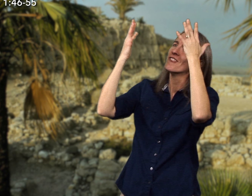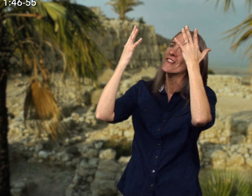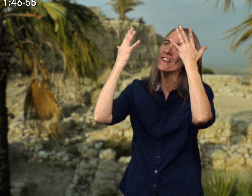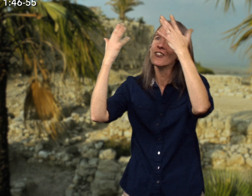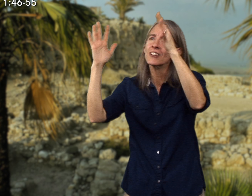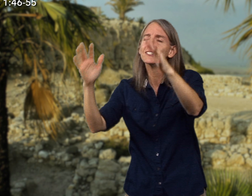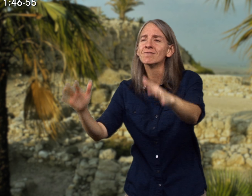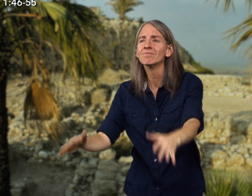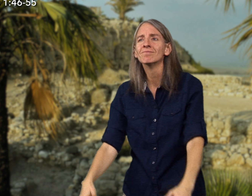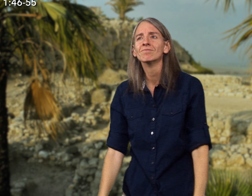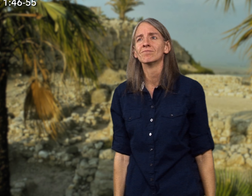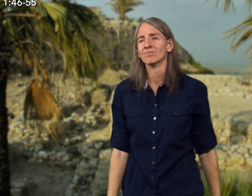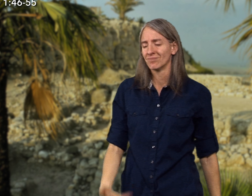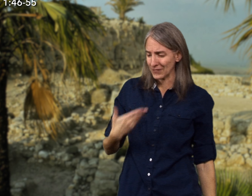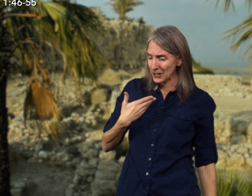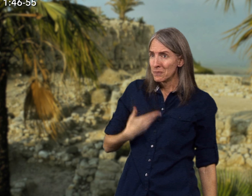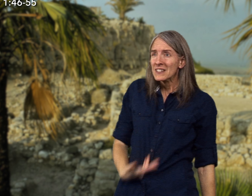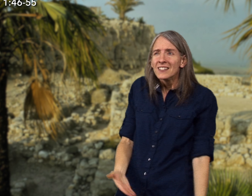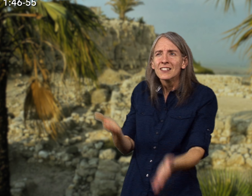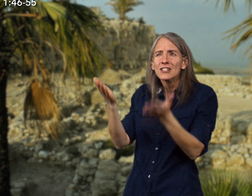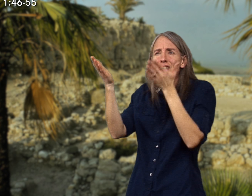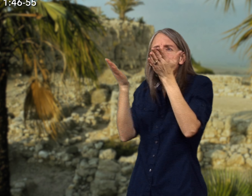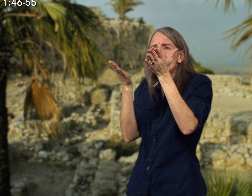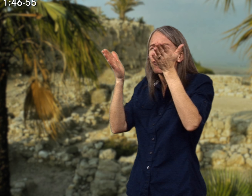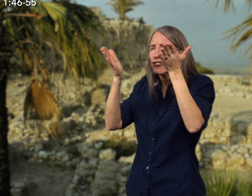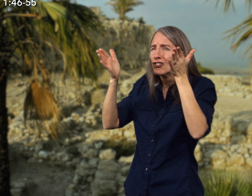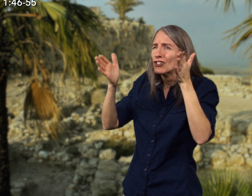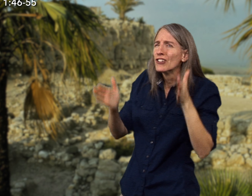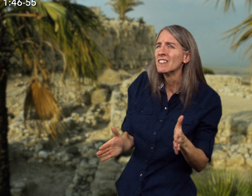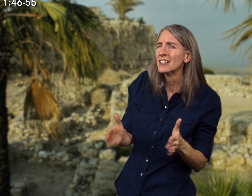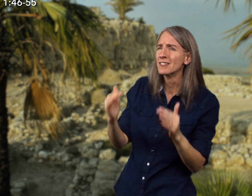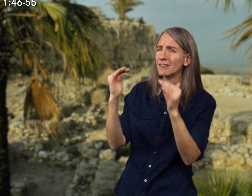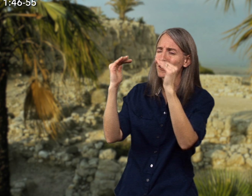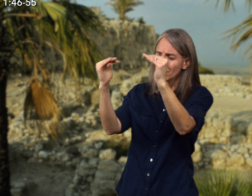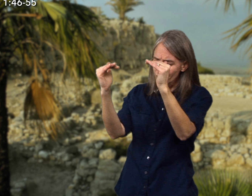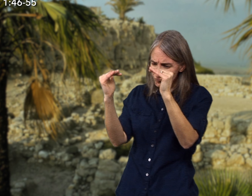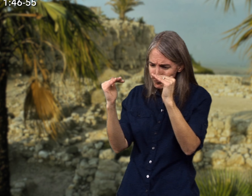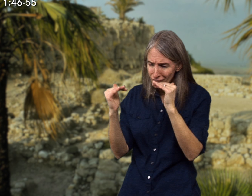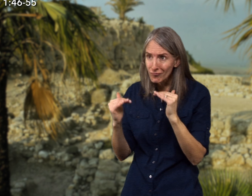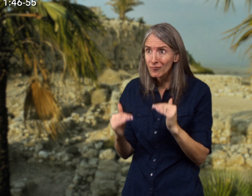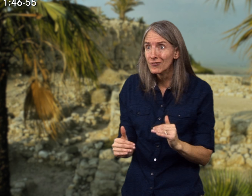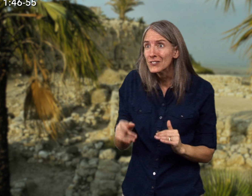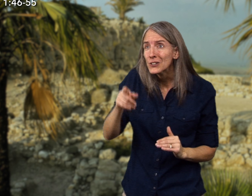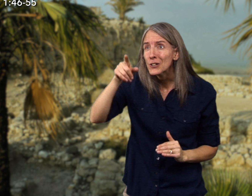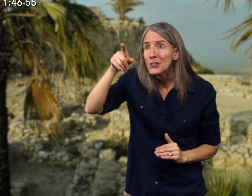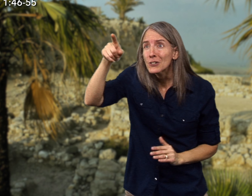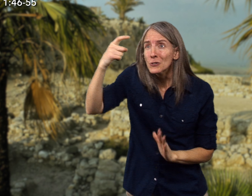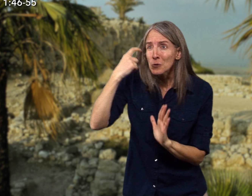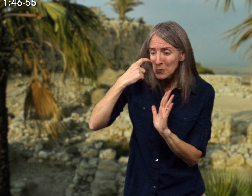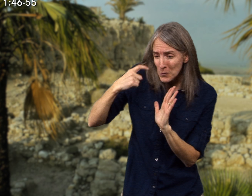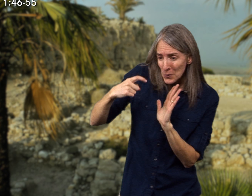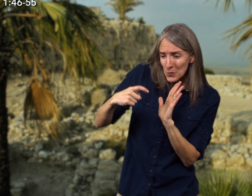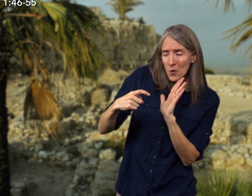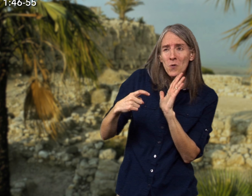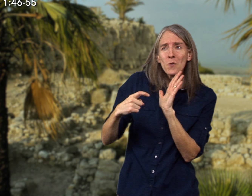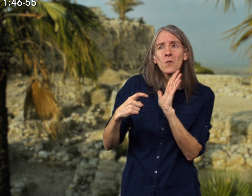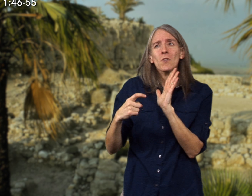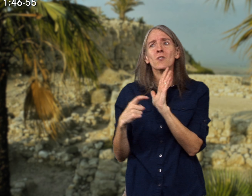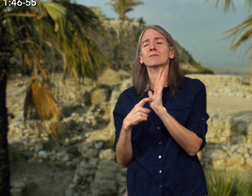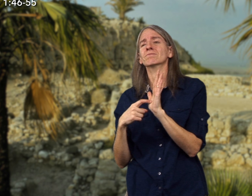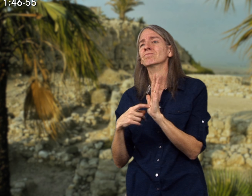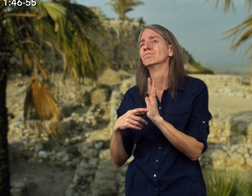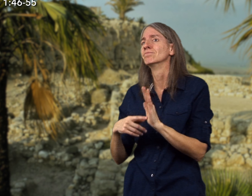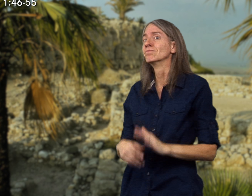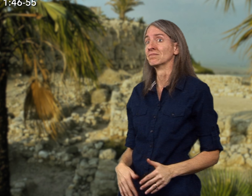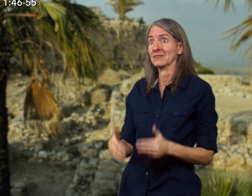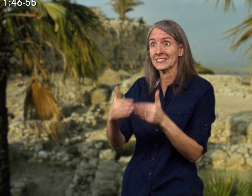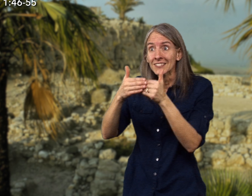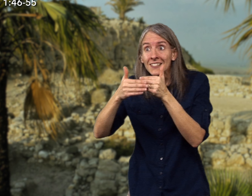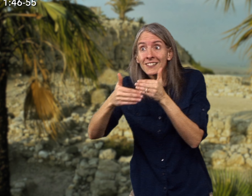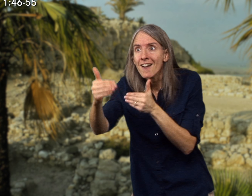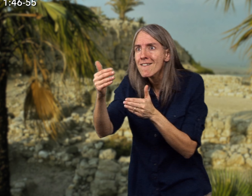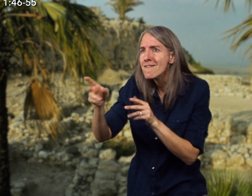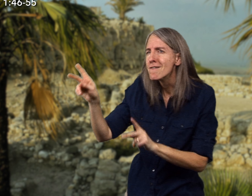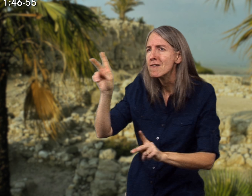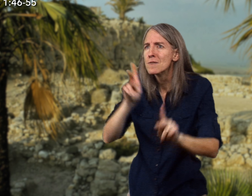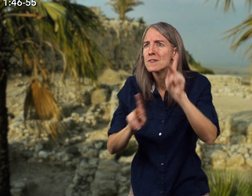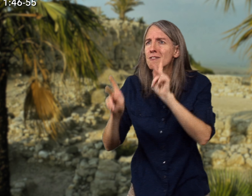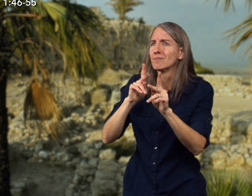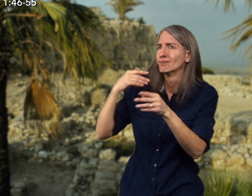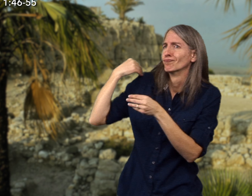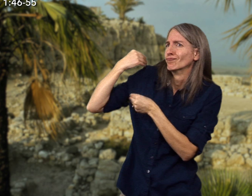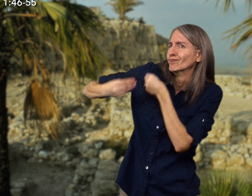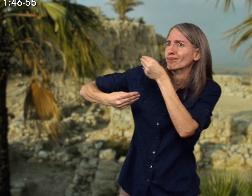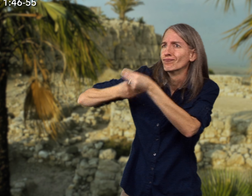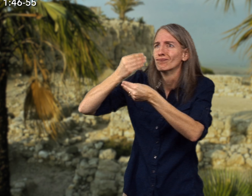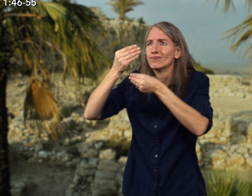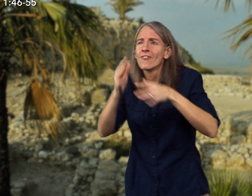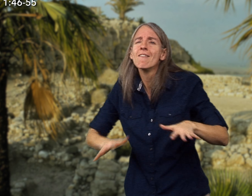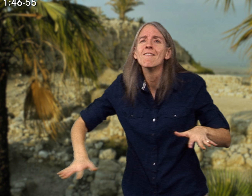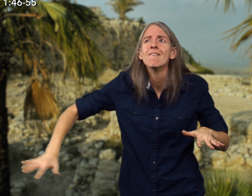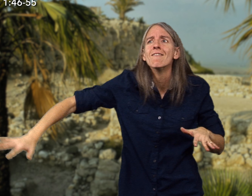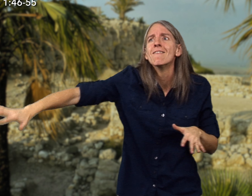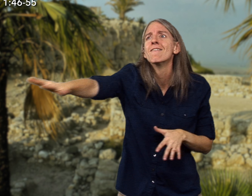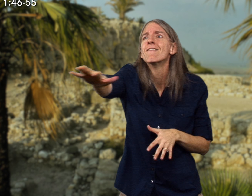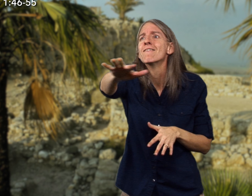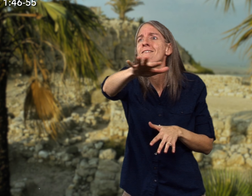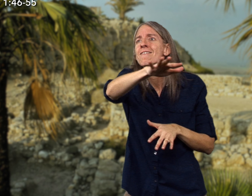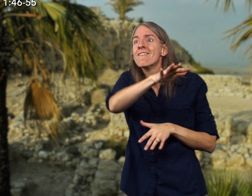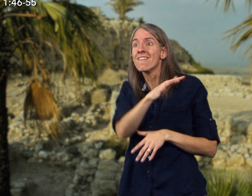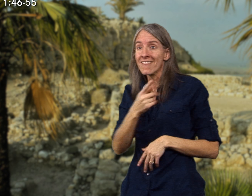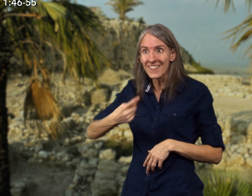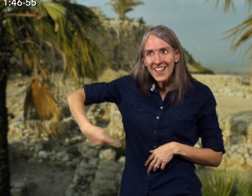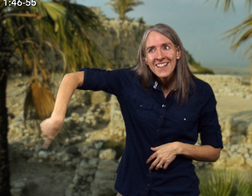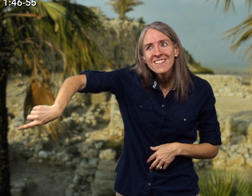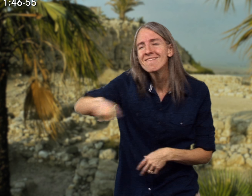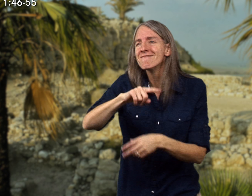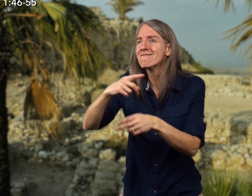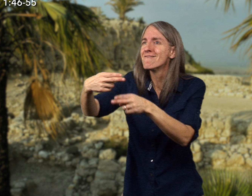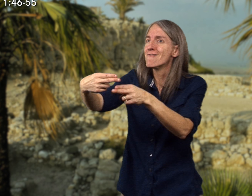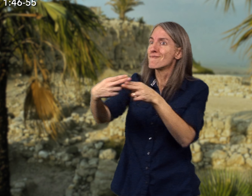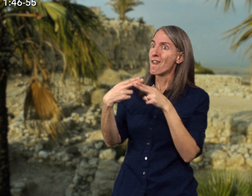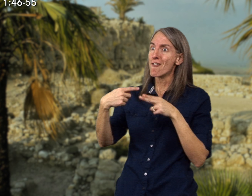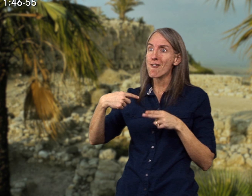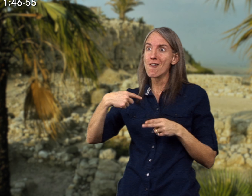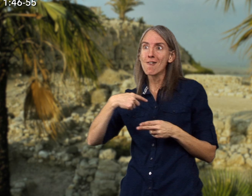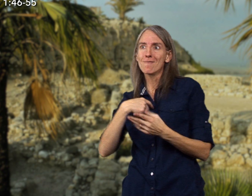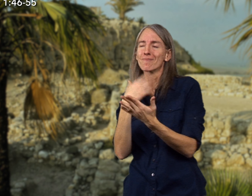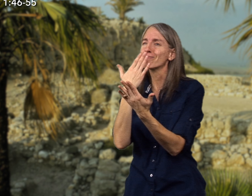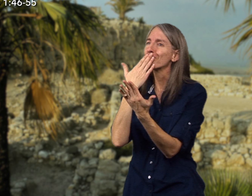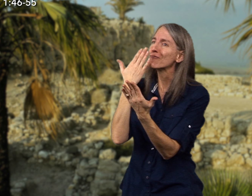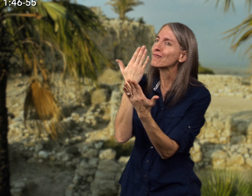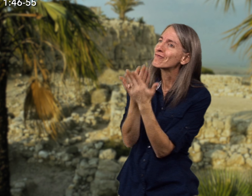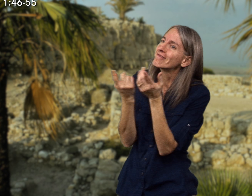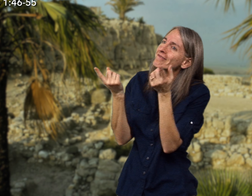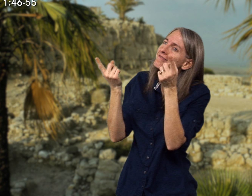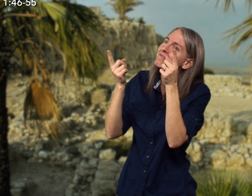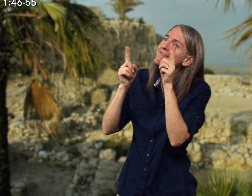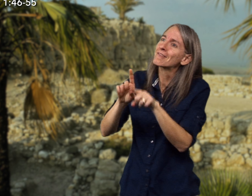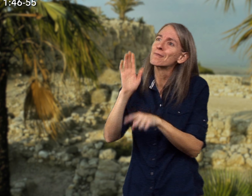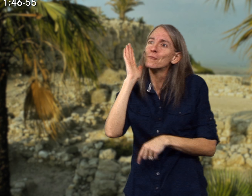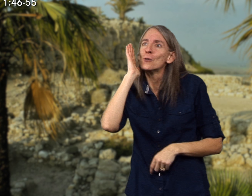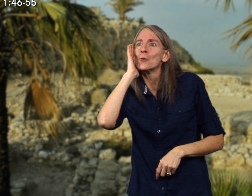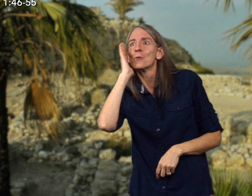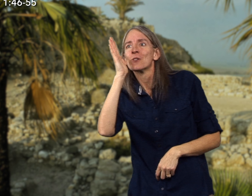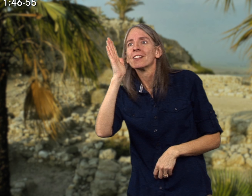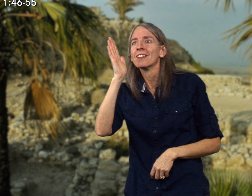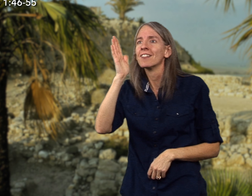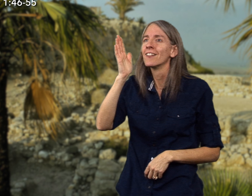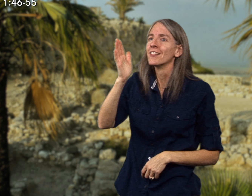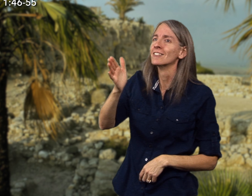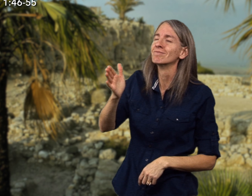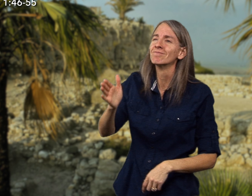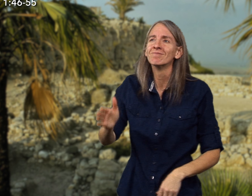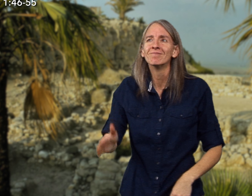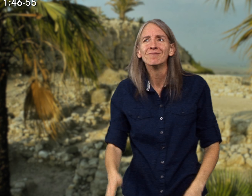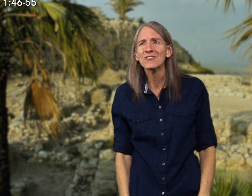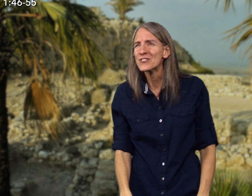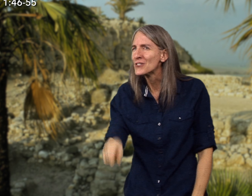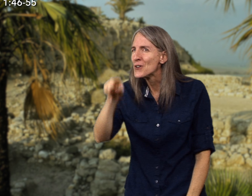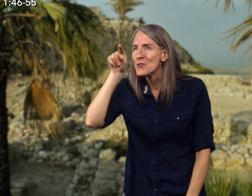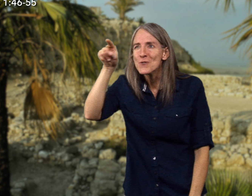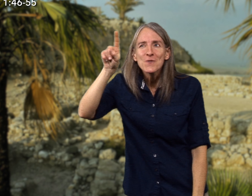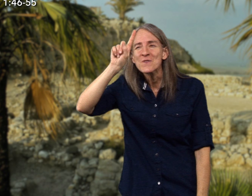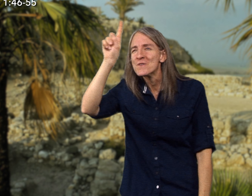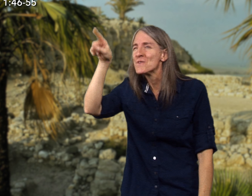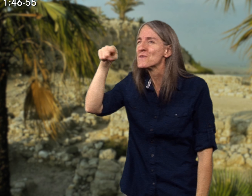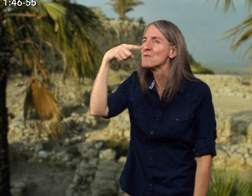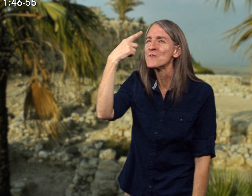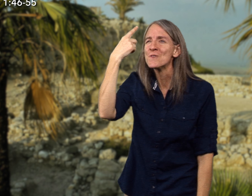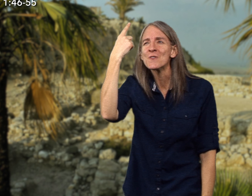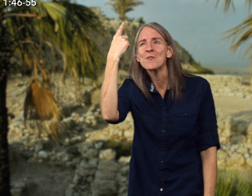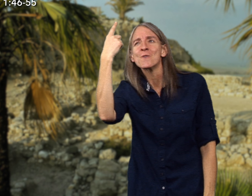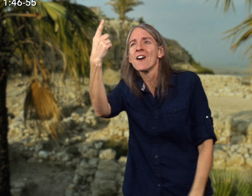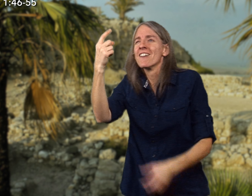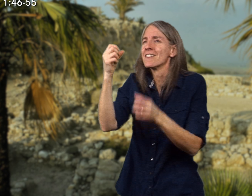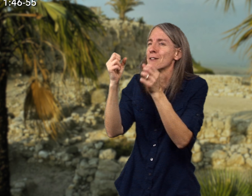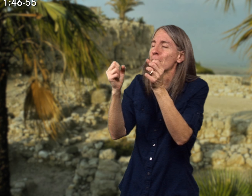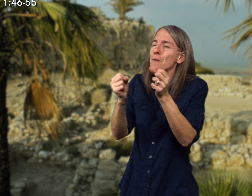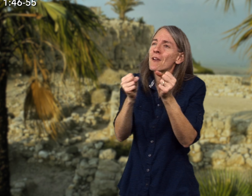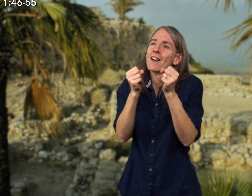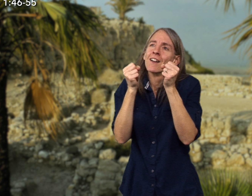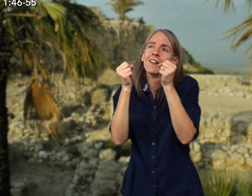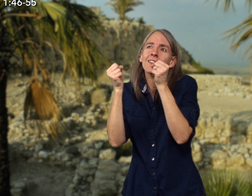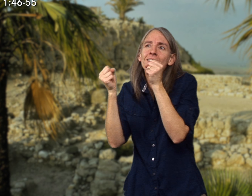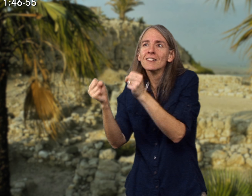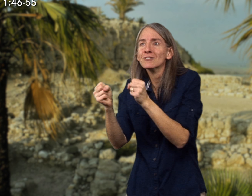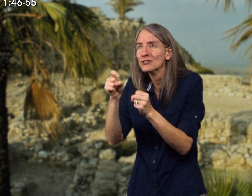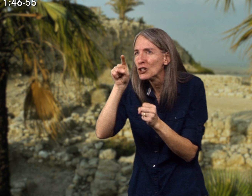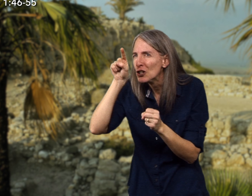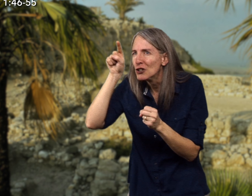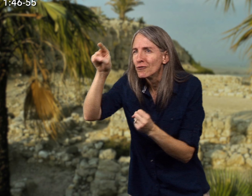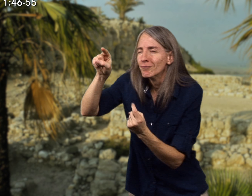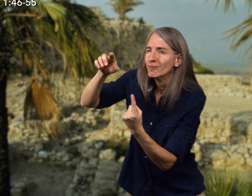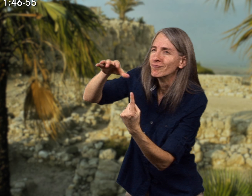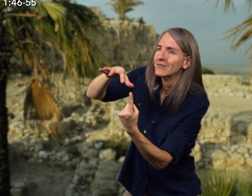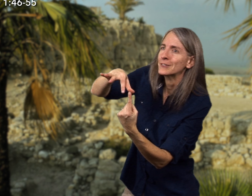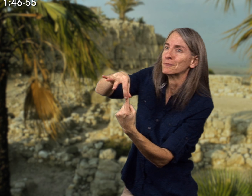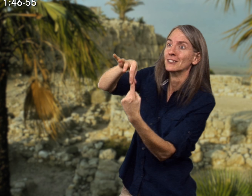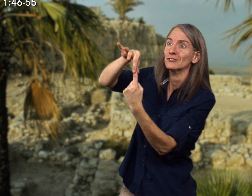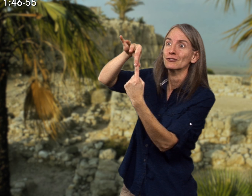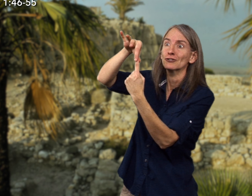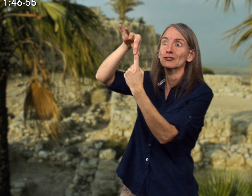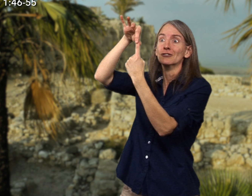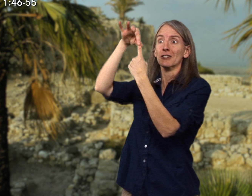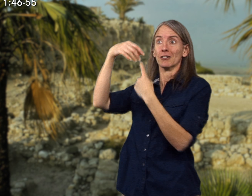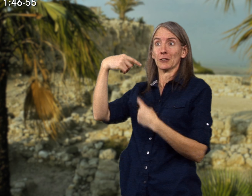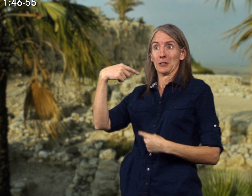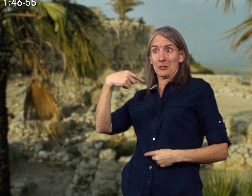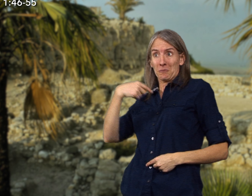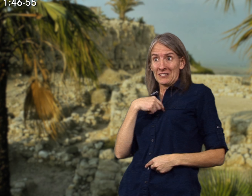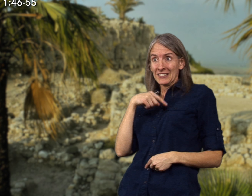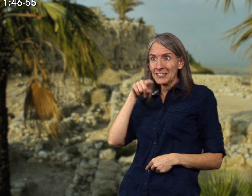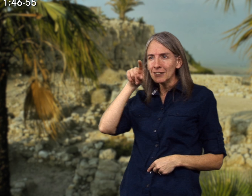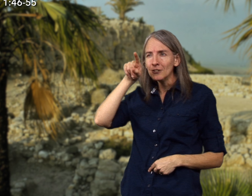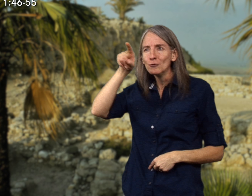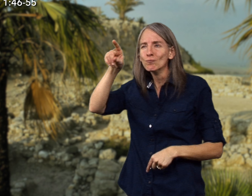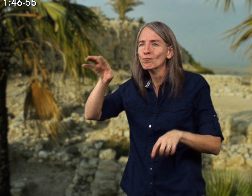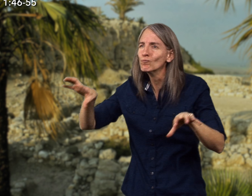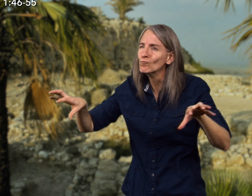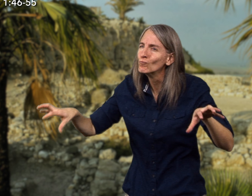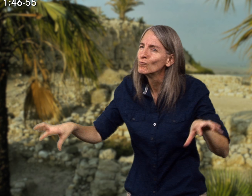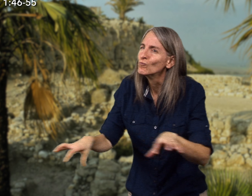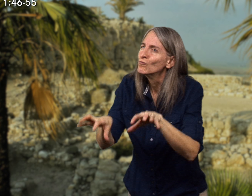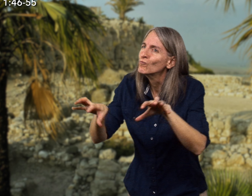His mercy extends to those who fear Him, from generation to generation. He has performed mighty deeds with His arm;